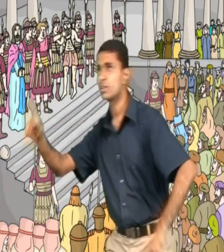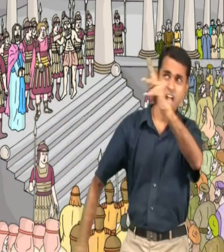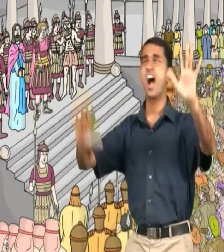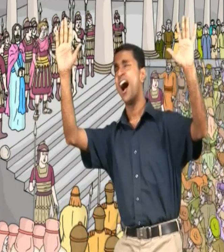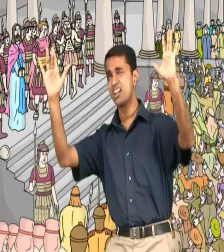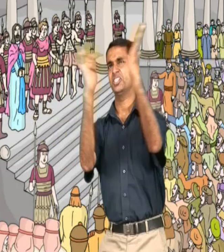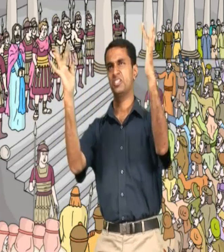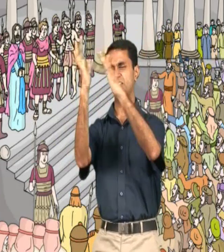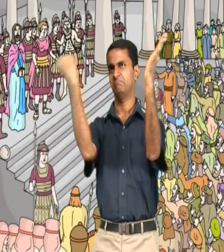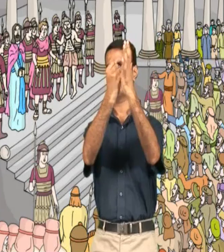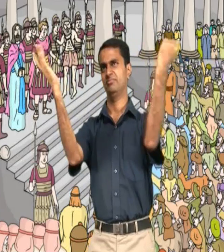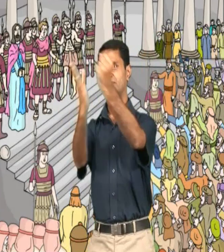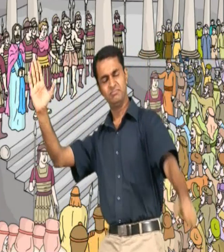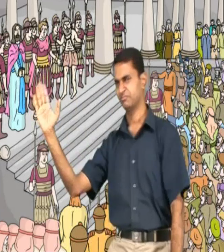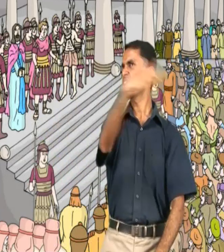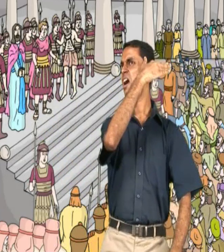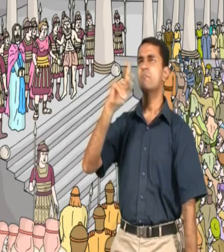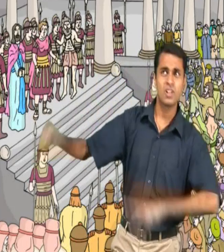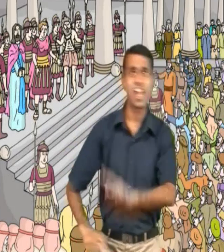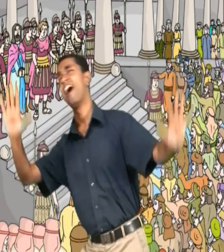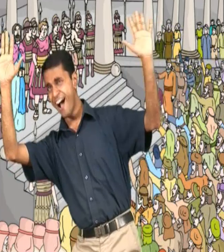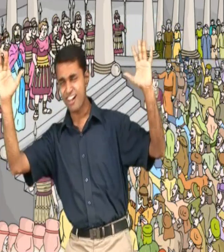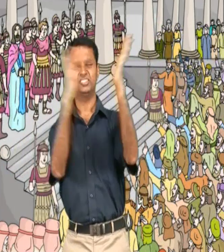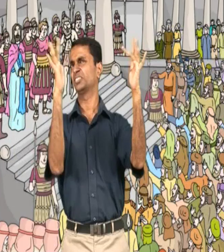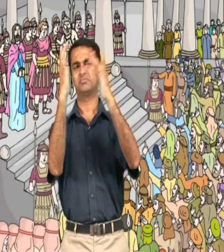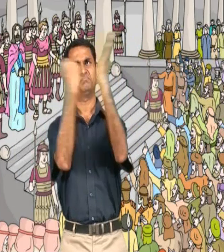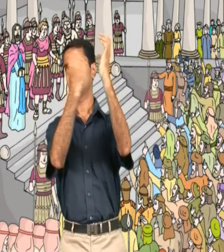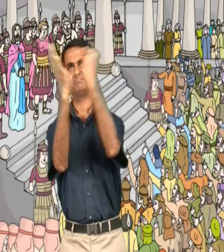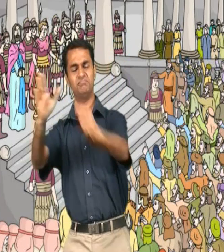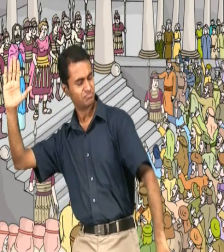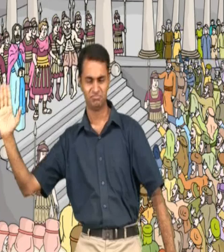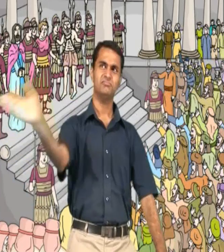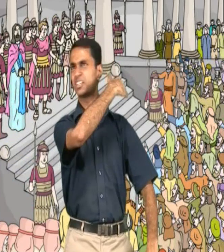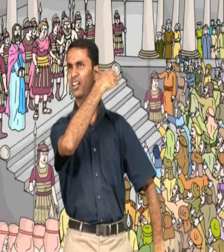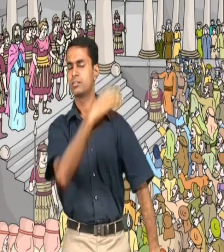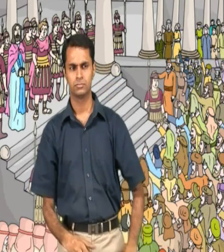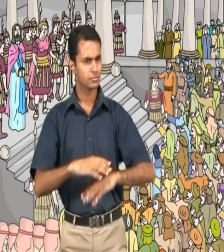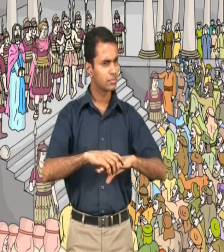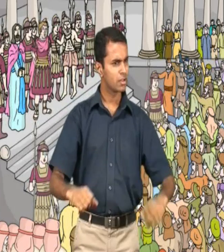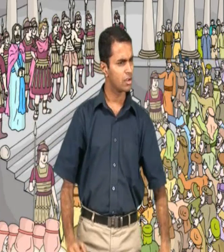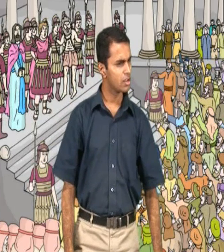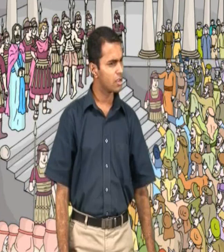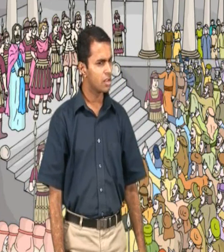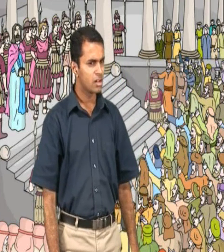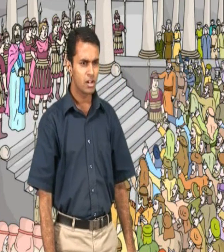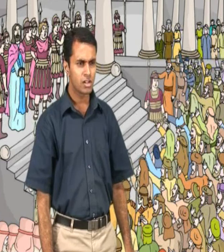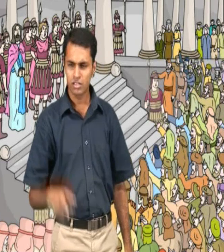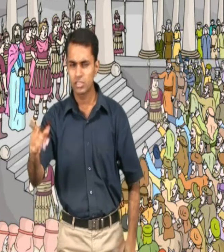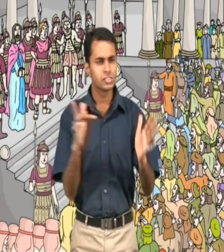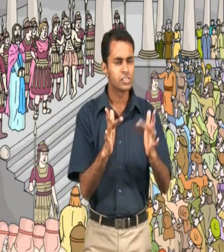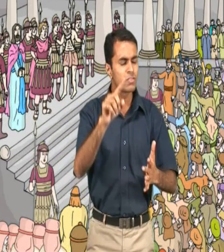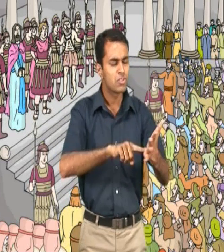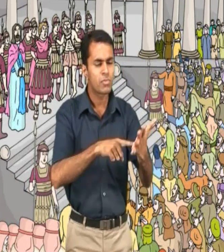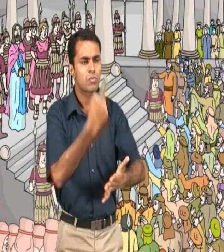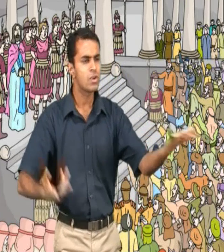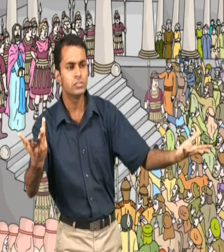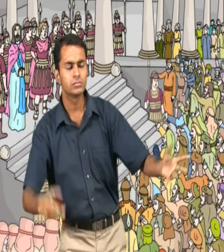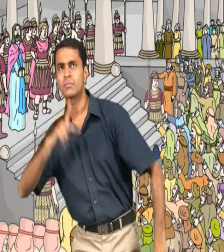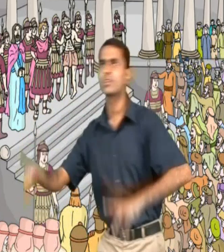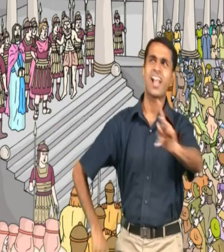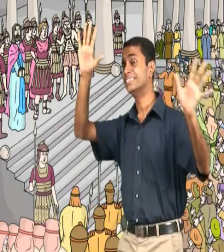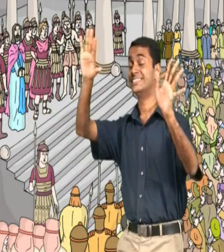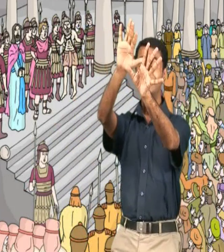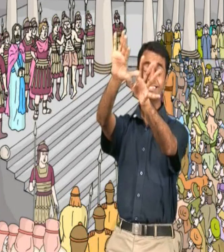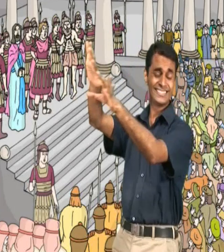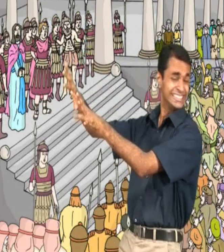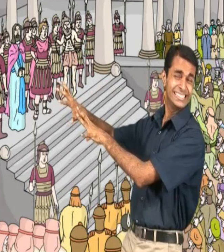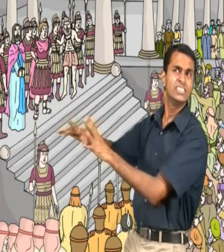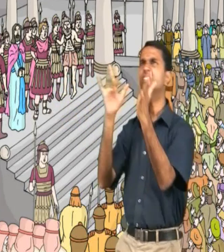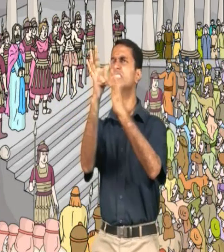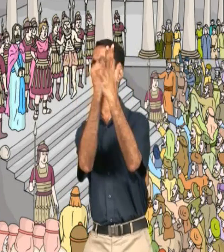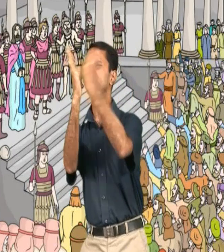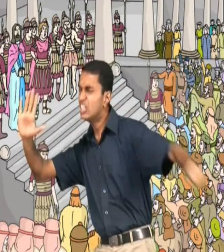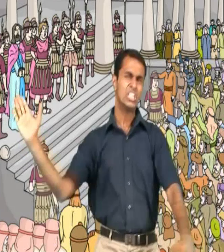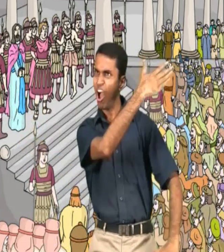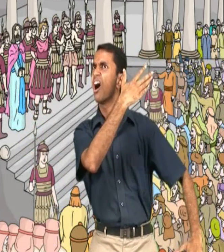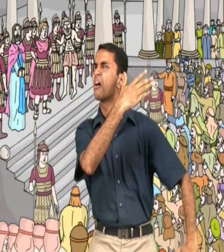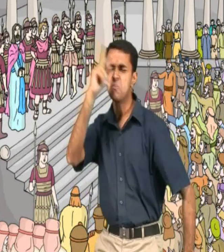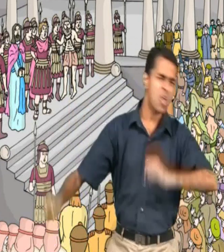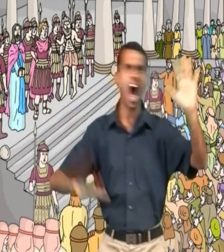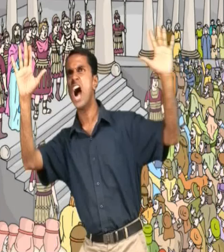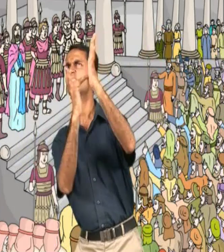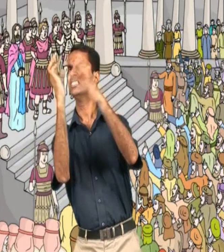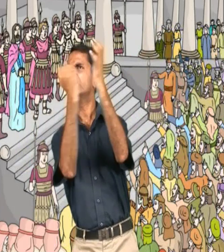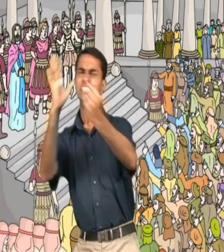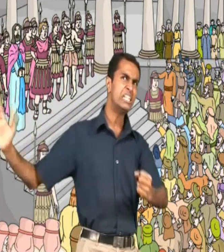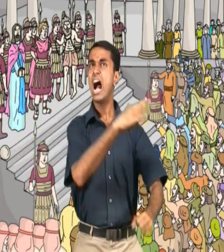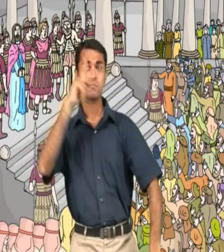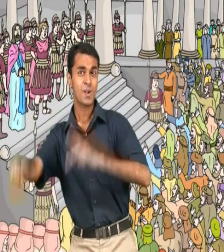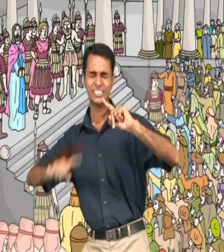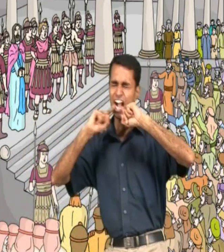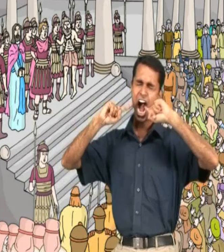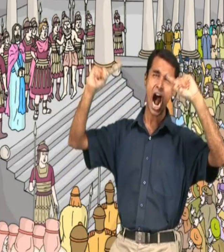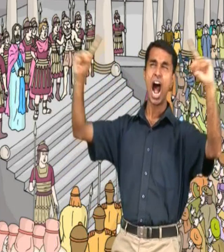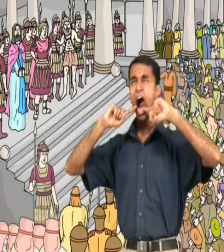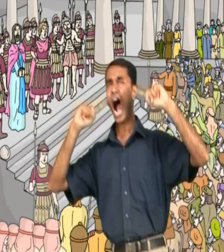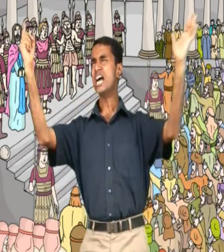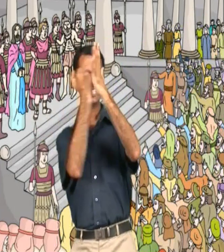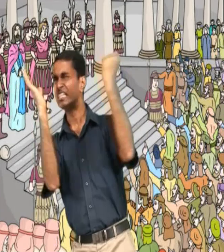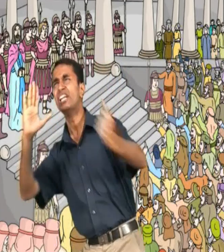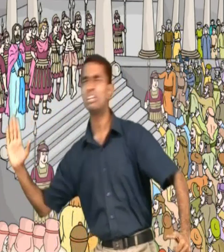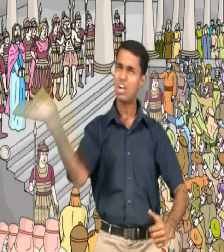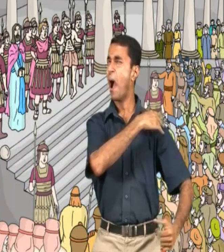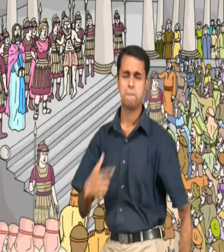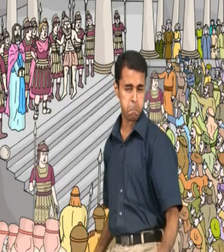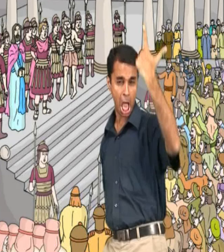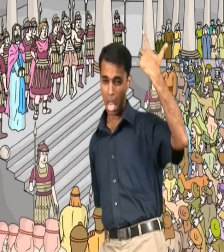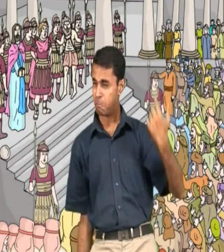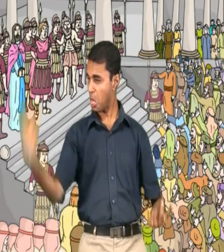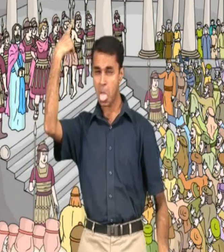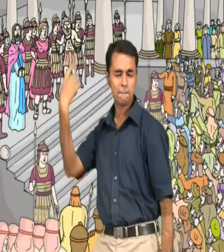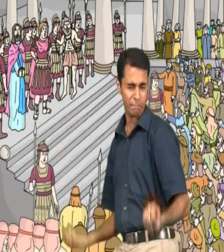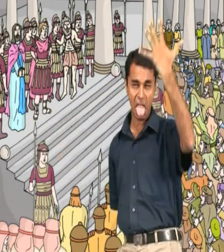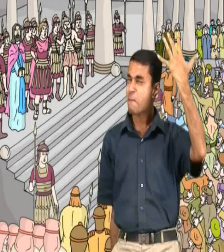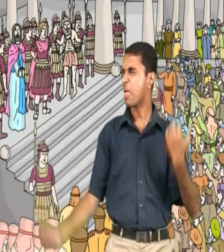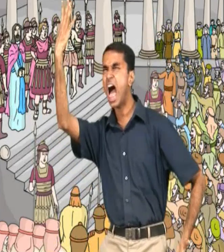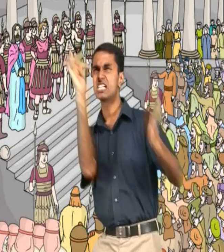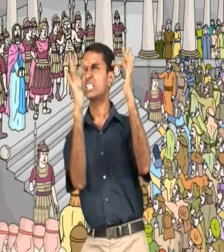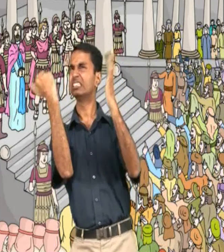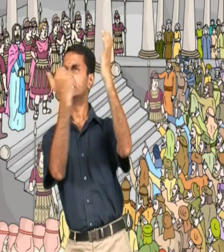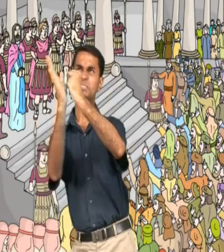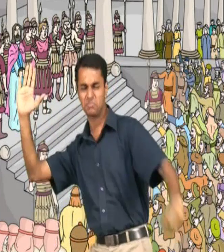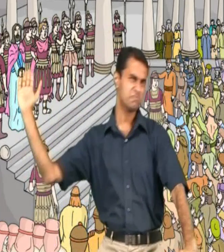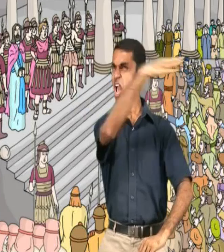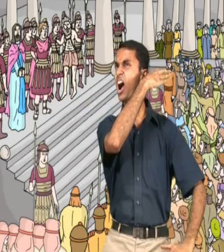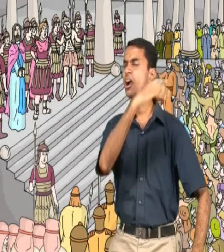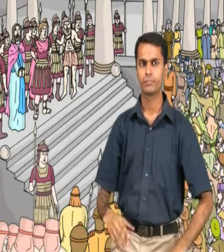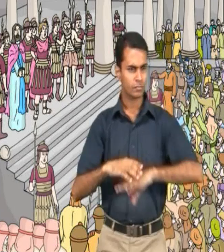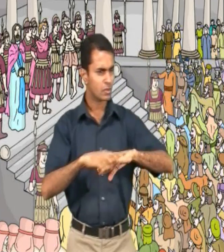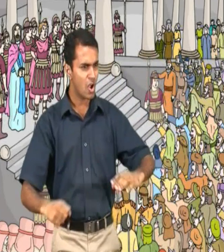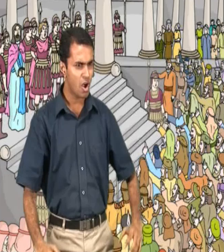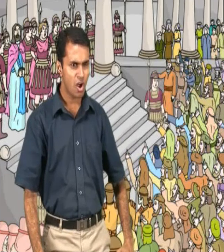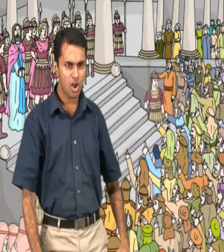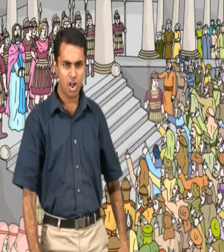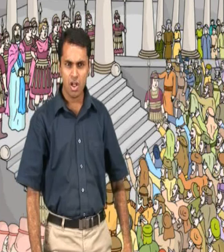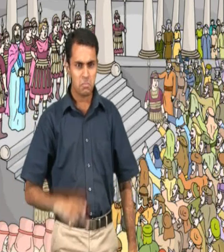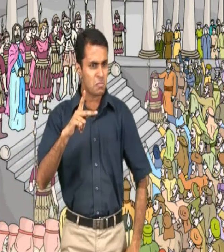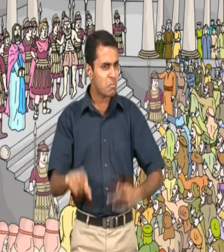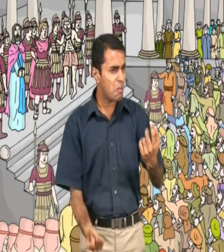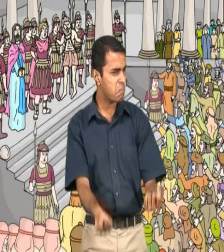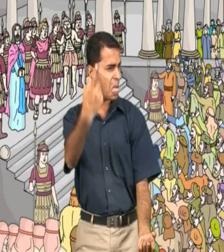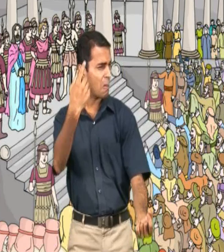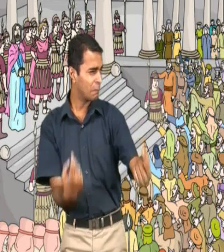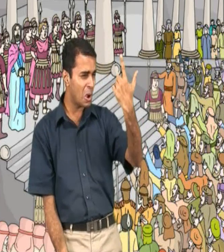They all answered, “Crucify Him!” “Why?” asked Pilate. “What evil has He done?” But they shouted all the louder, “Crucify Him!”